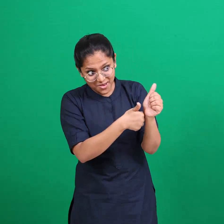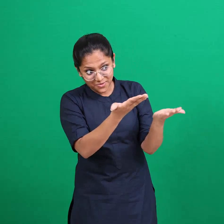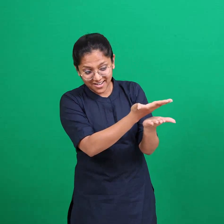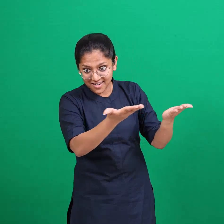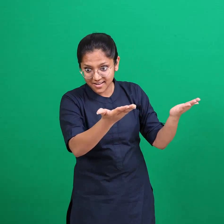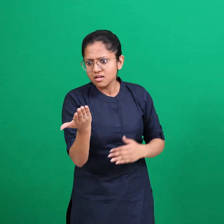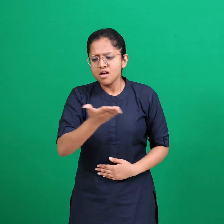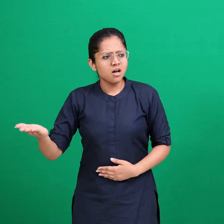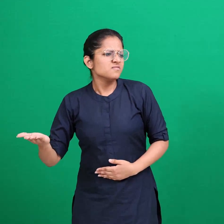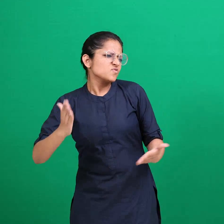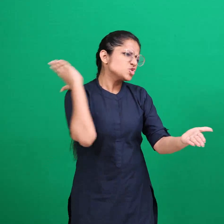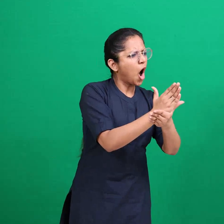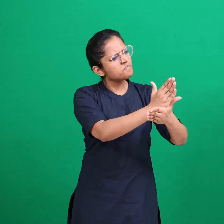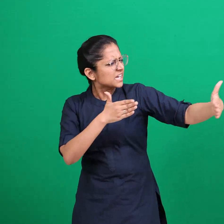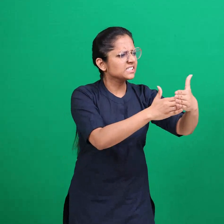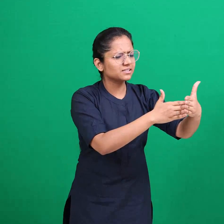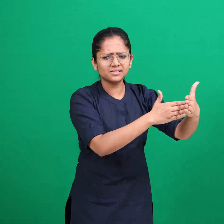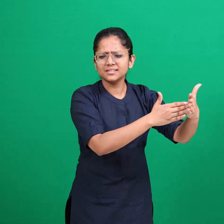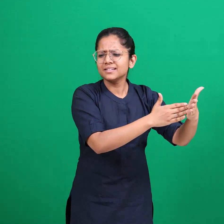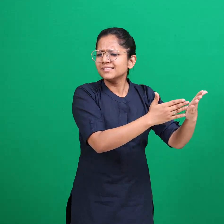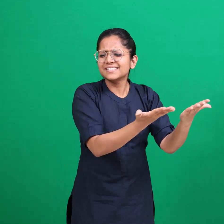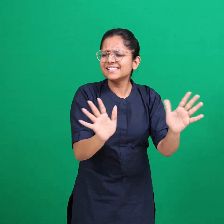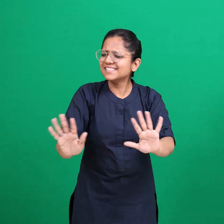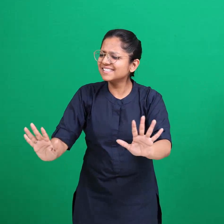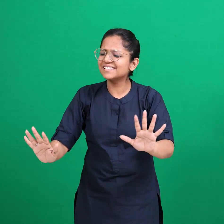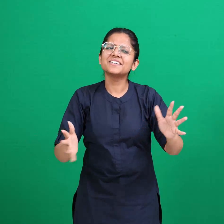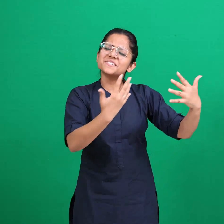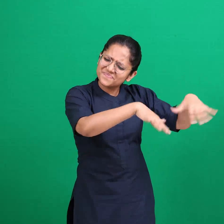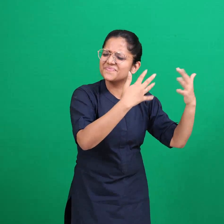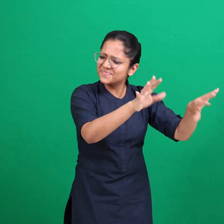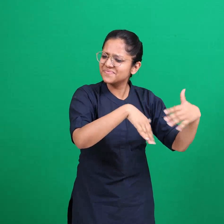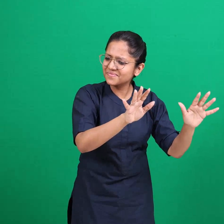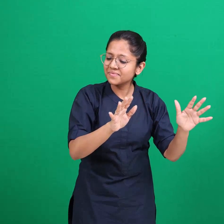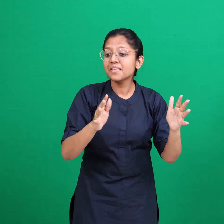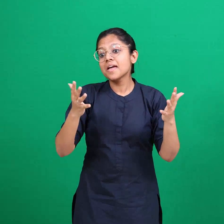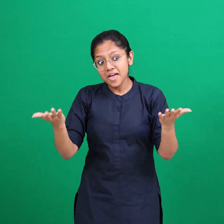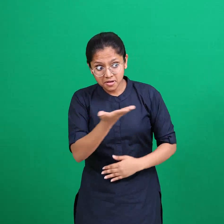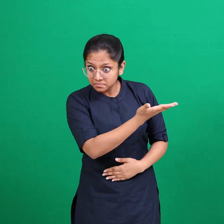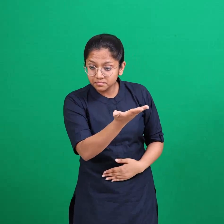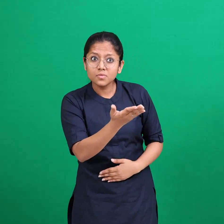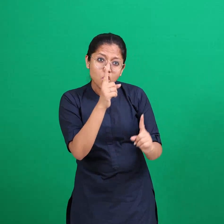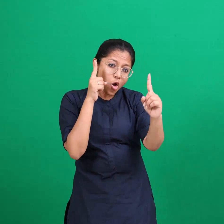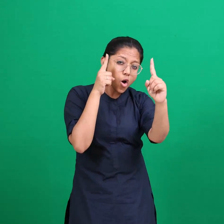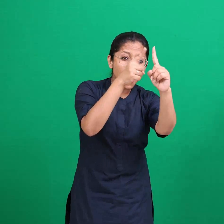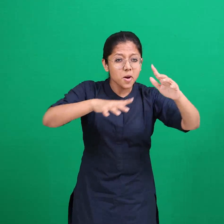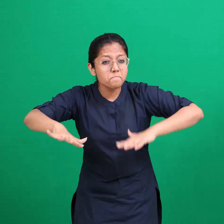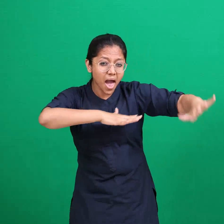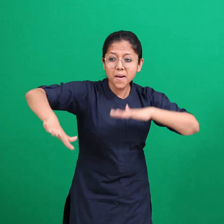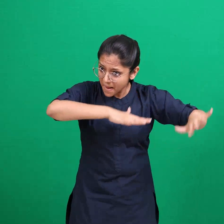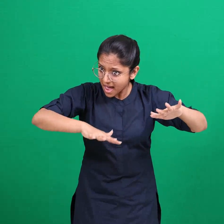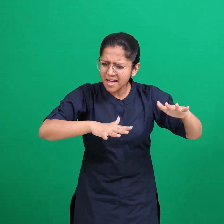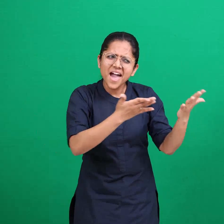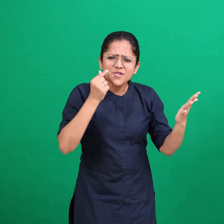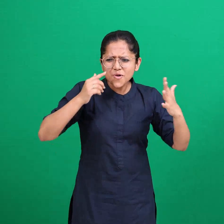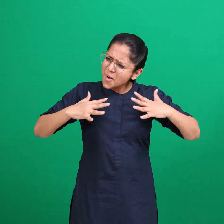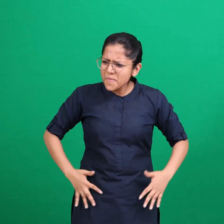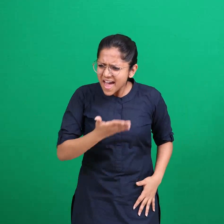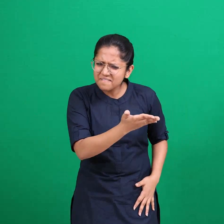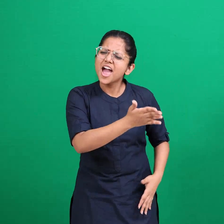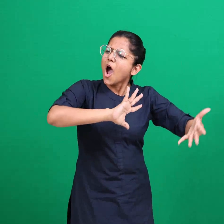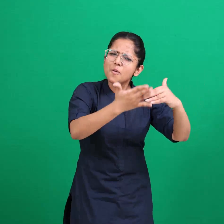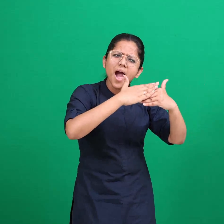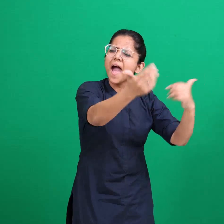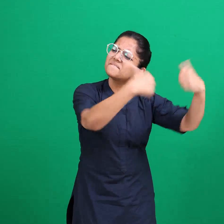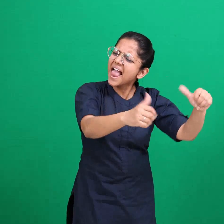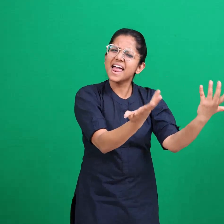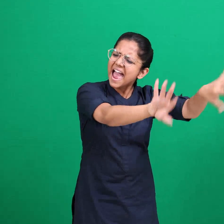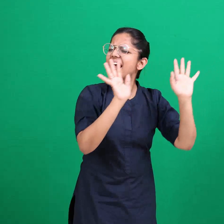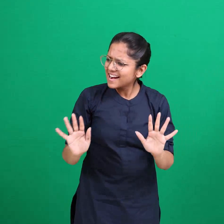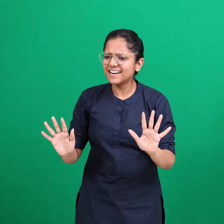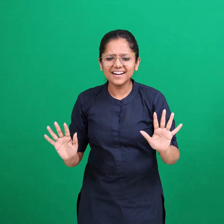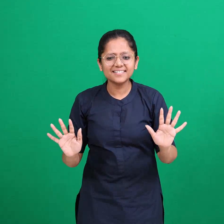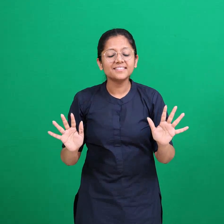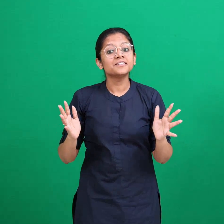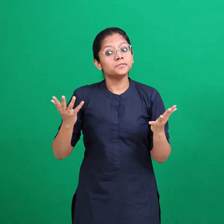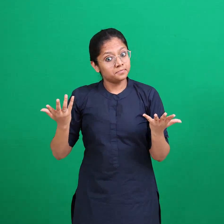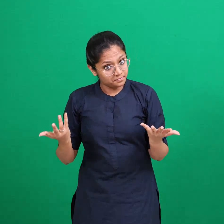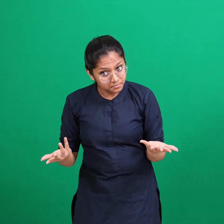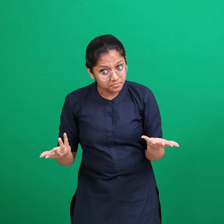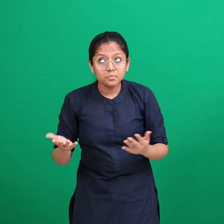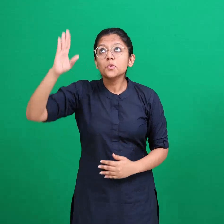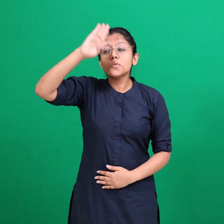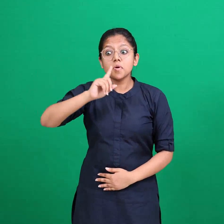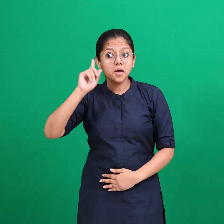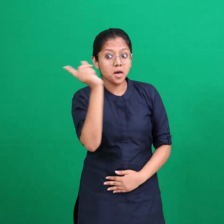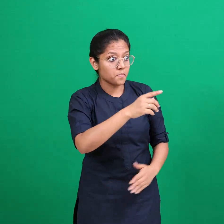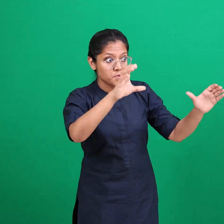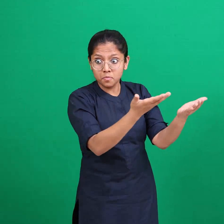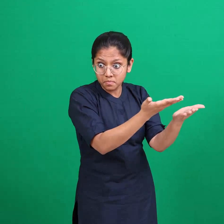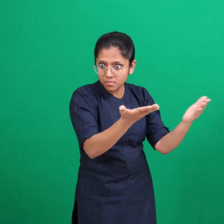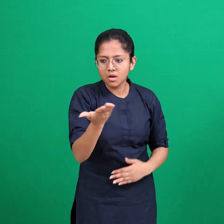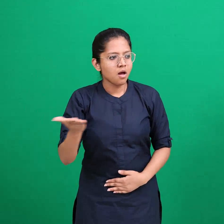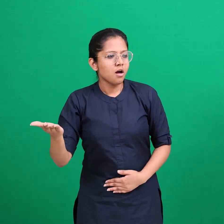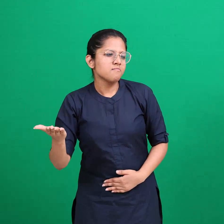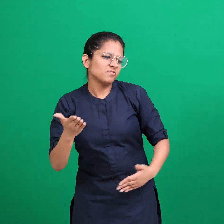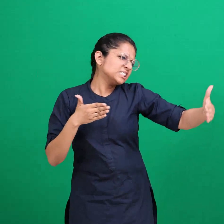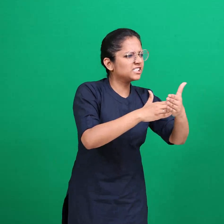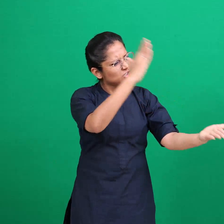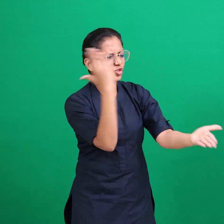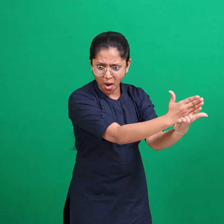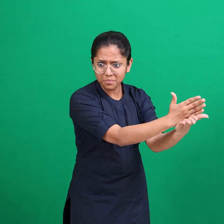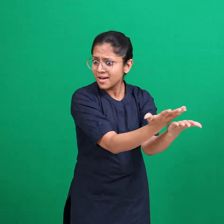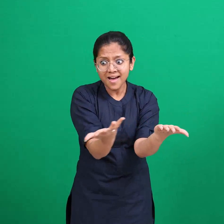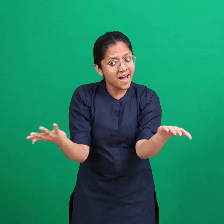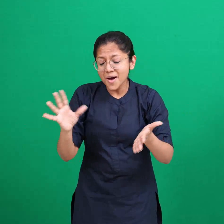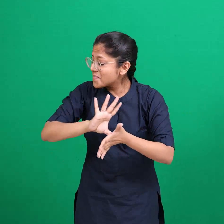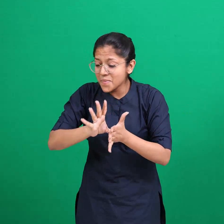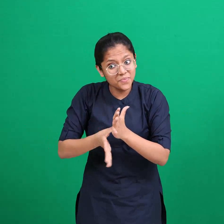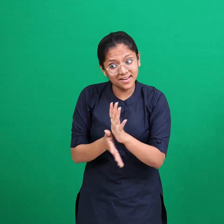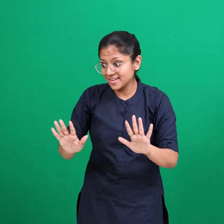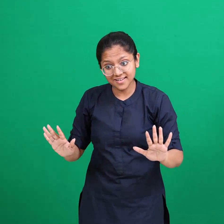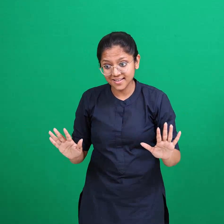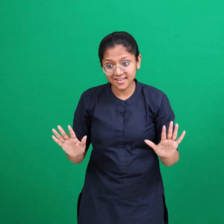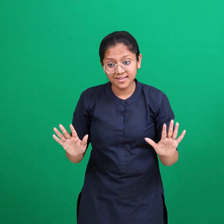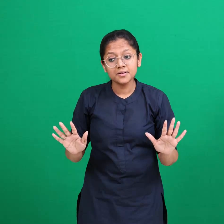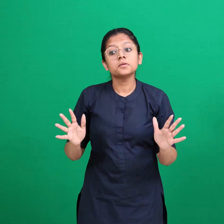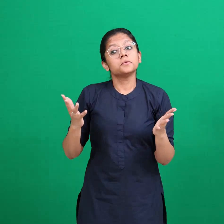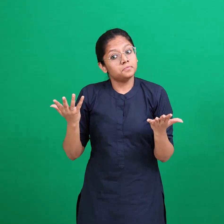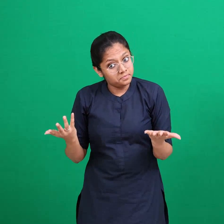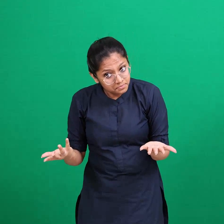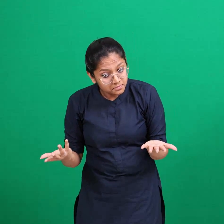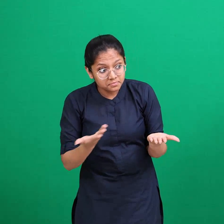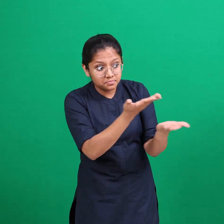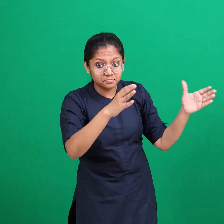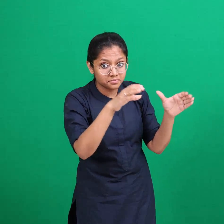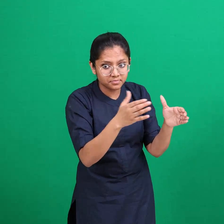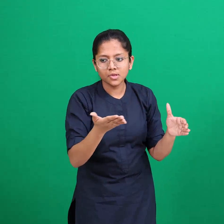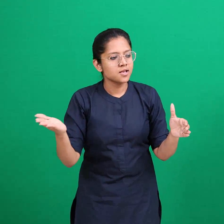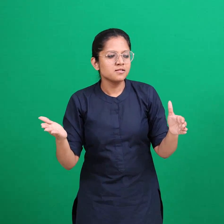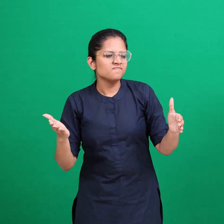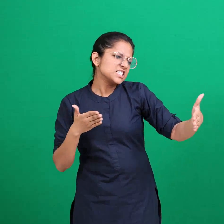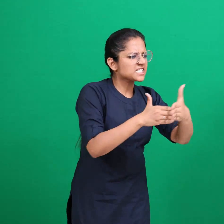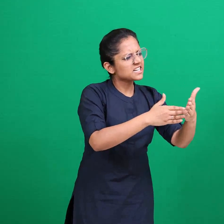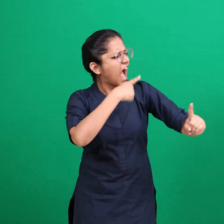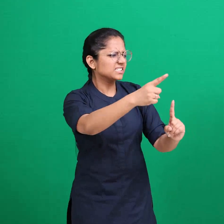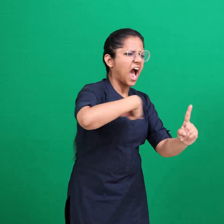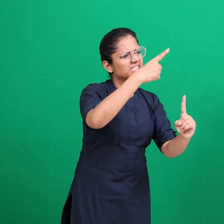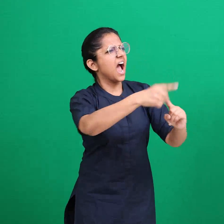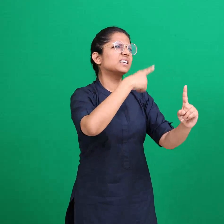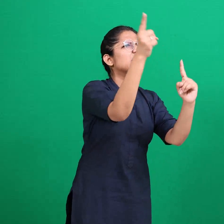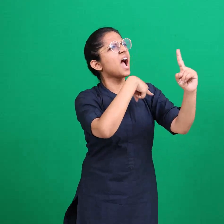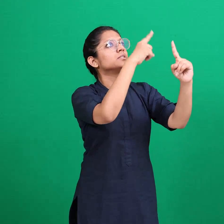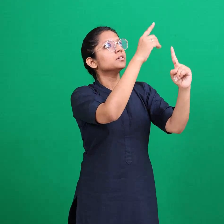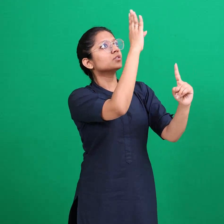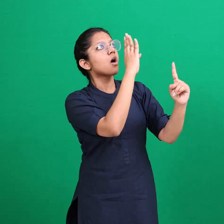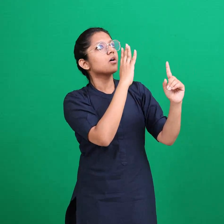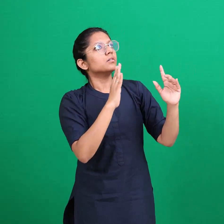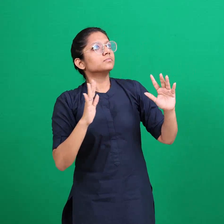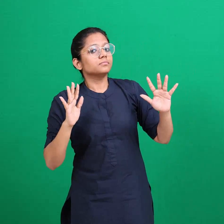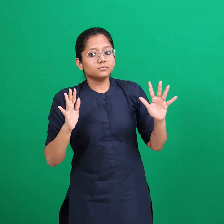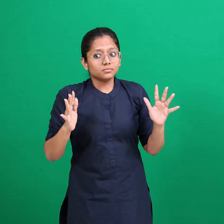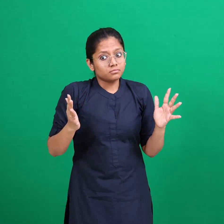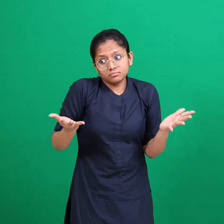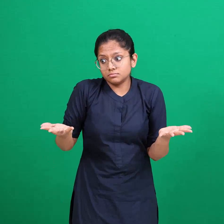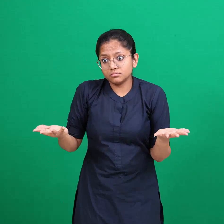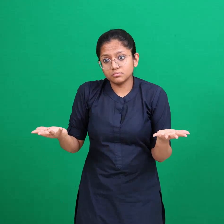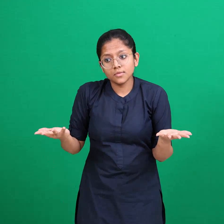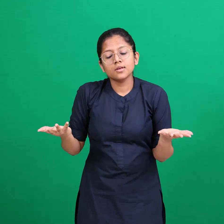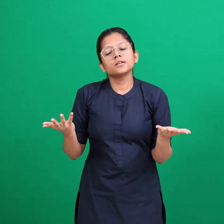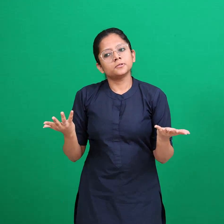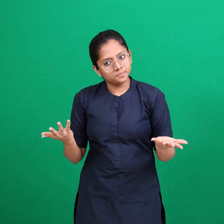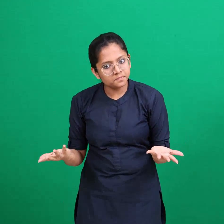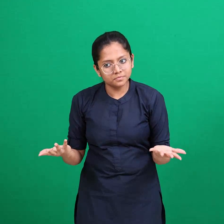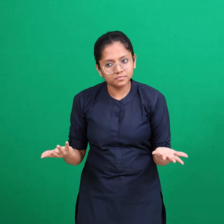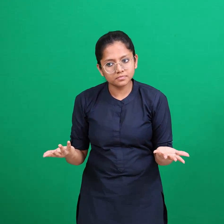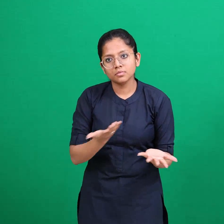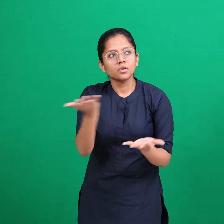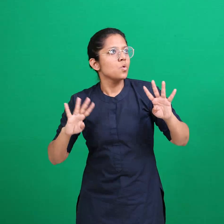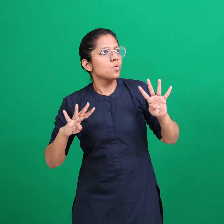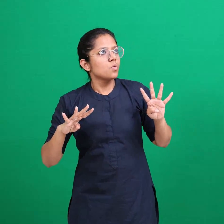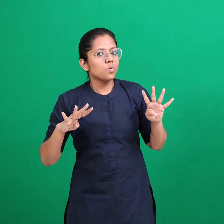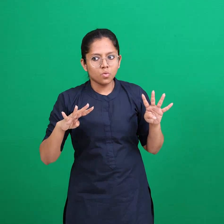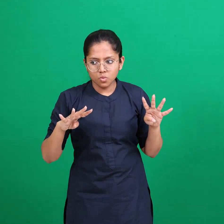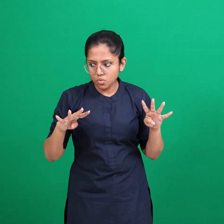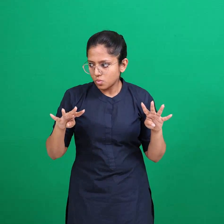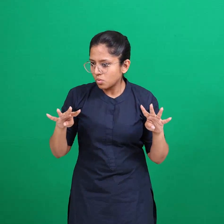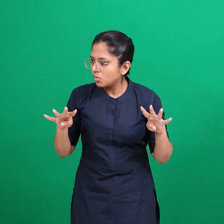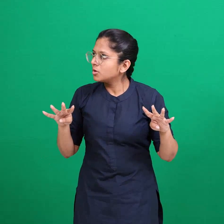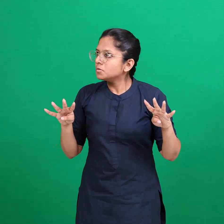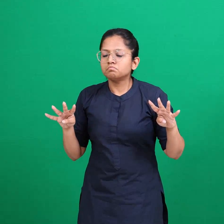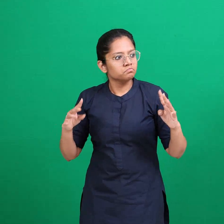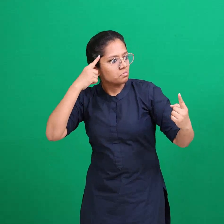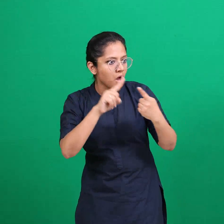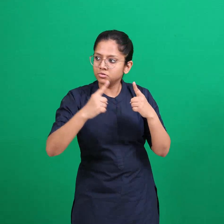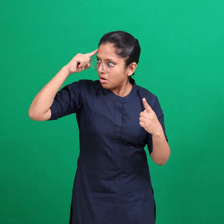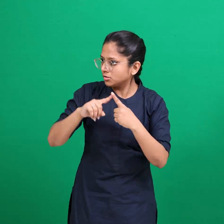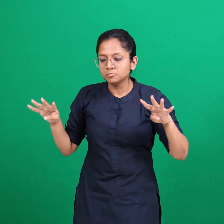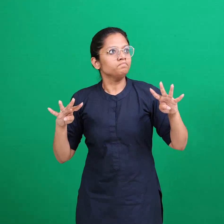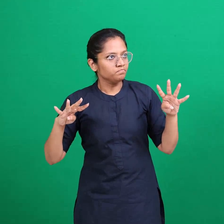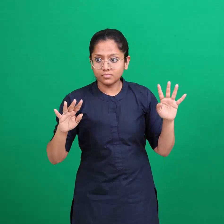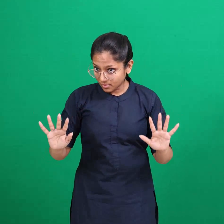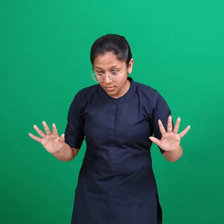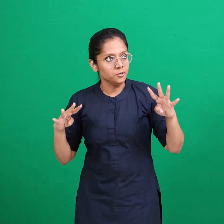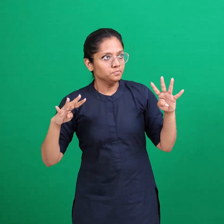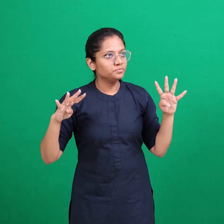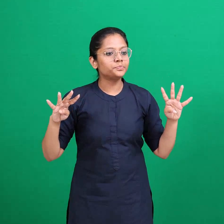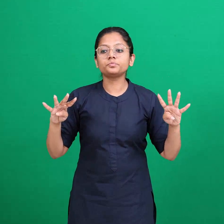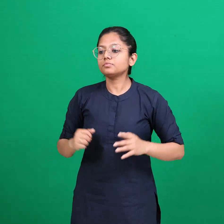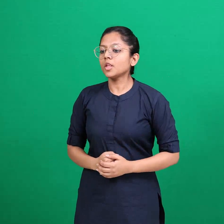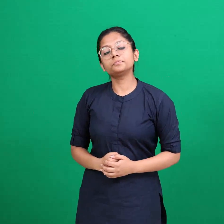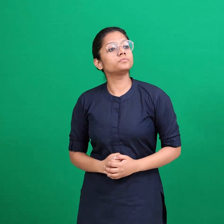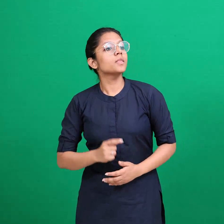He too perished, and all his followers were scattered. So in the present case I advise you: Leave these men alone. Let them go! For if their purpose or endeavor is of human origin, it will fail.